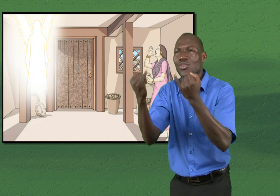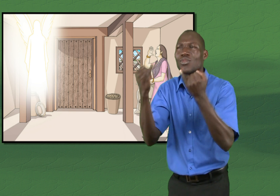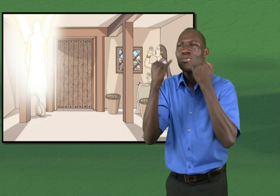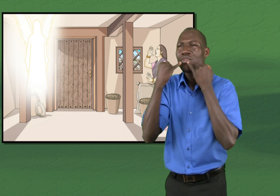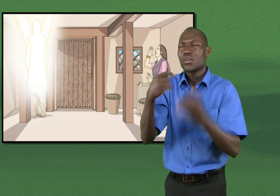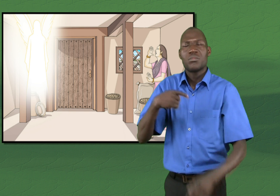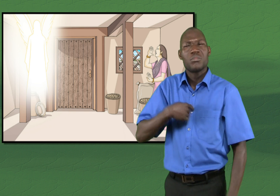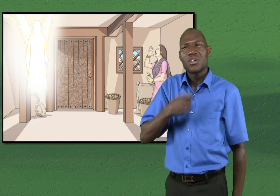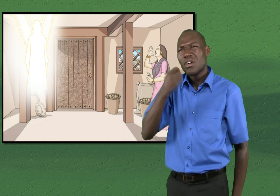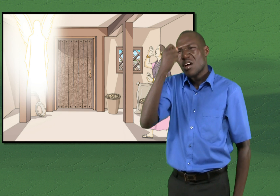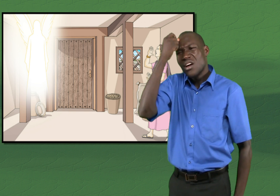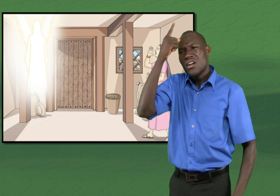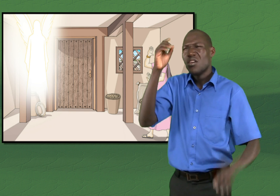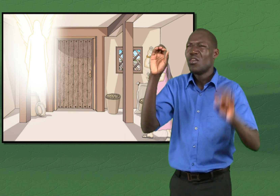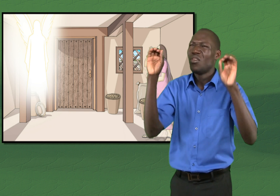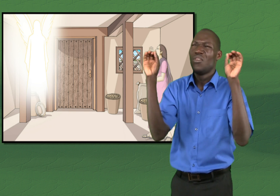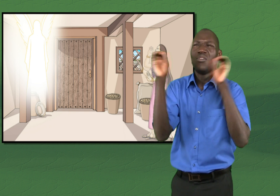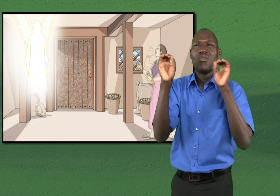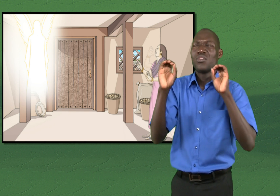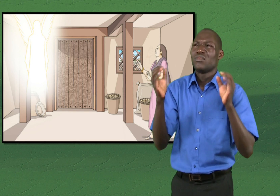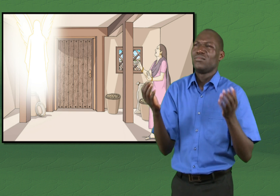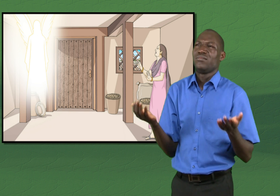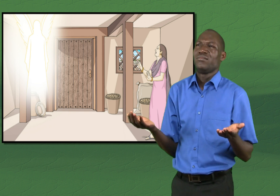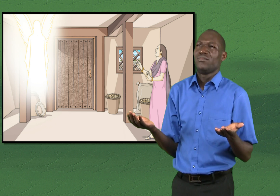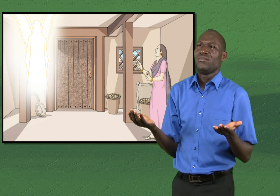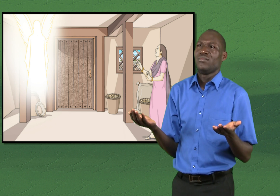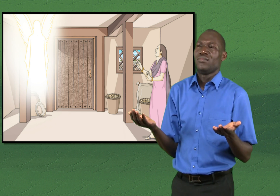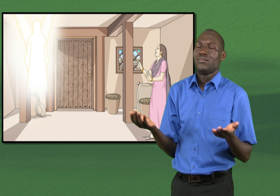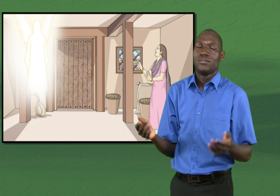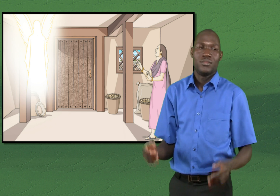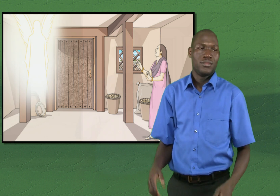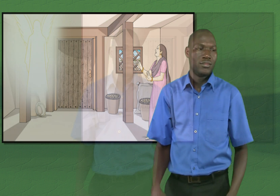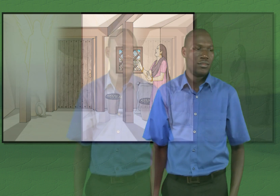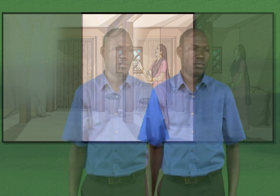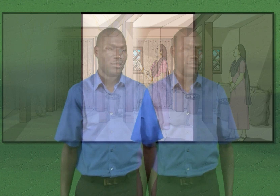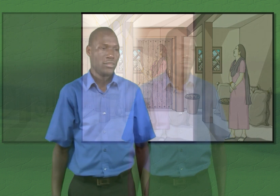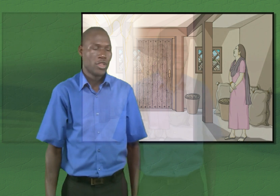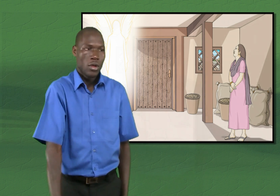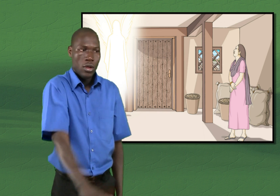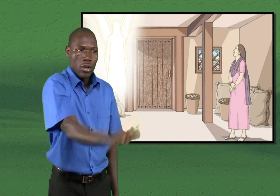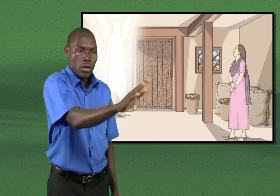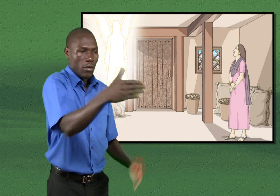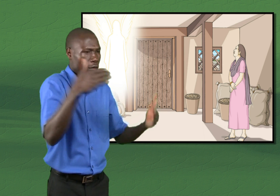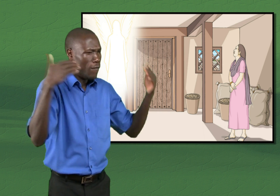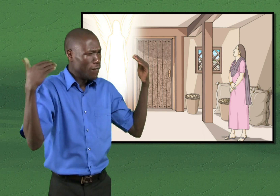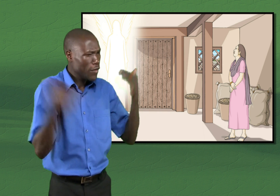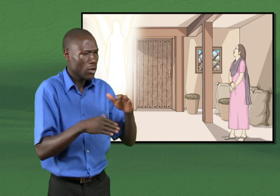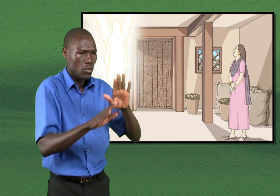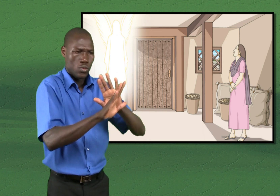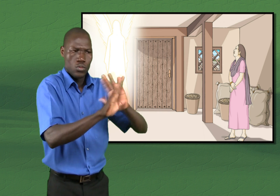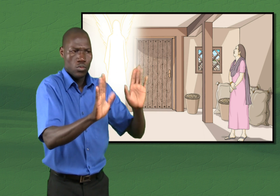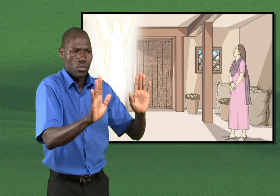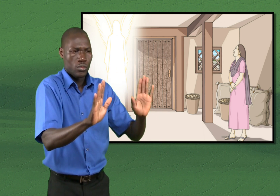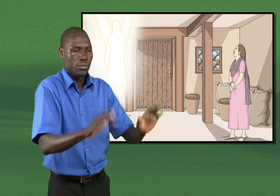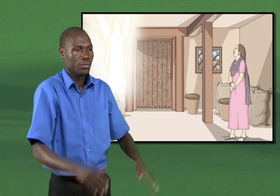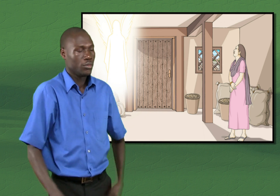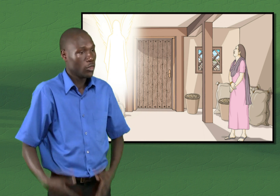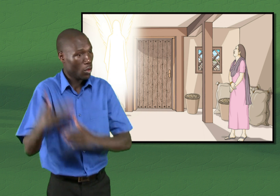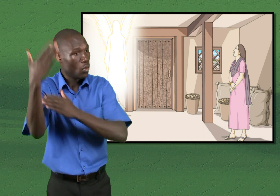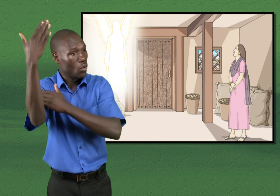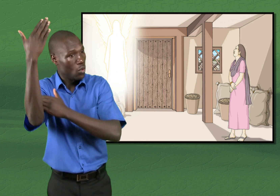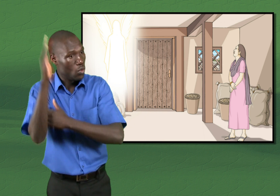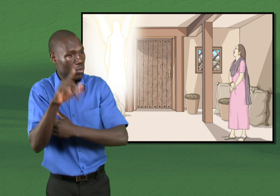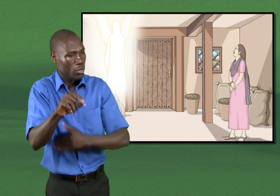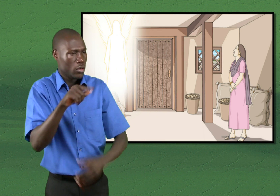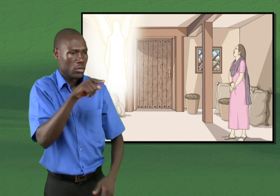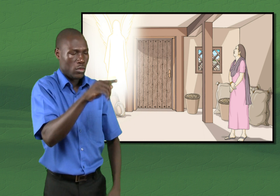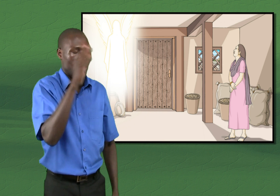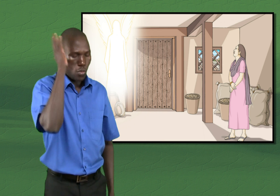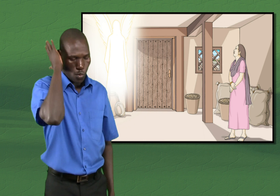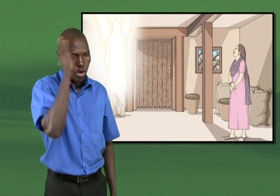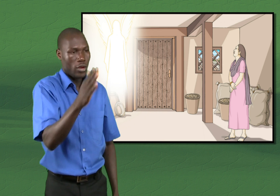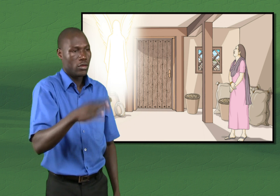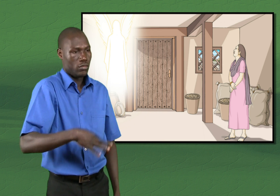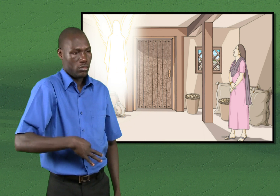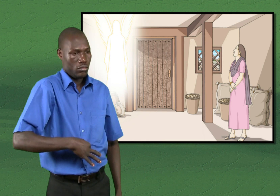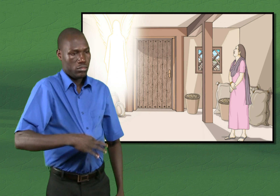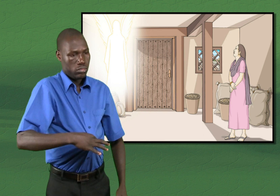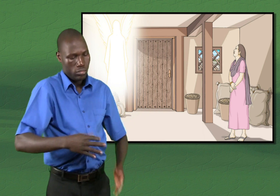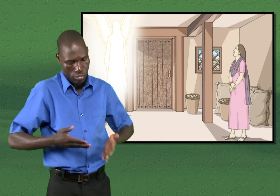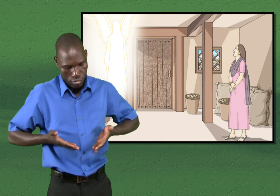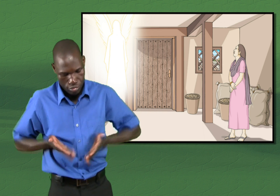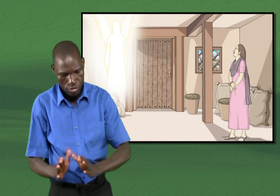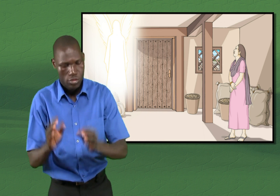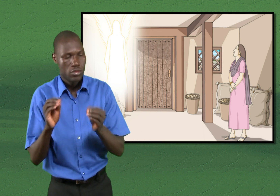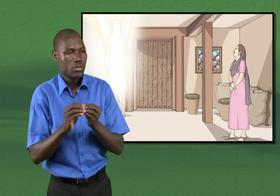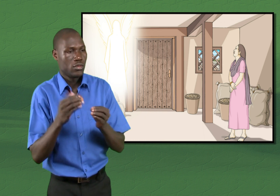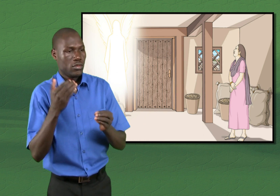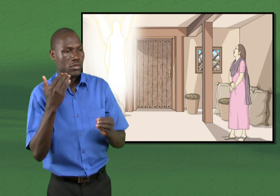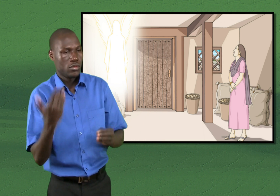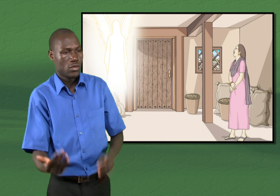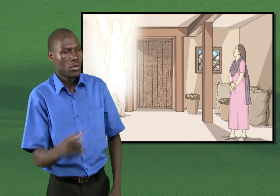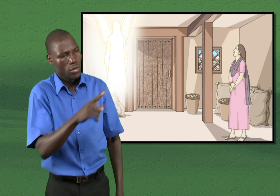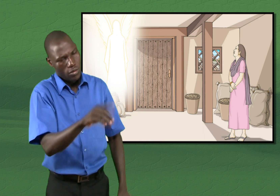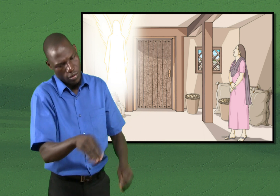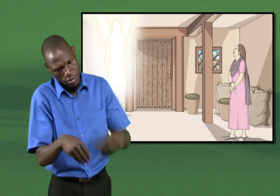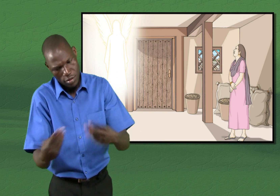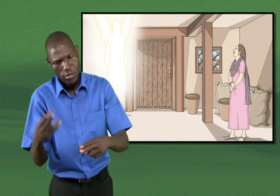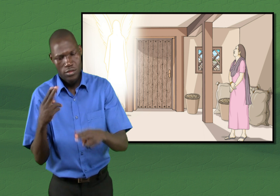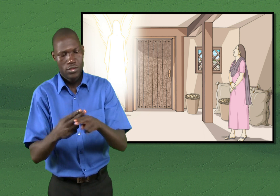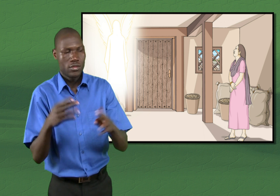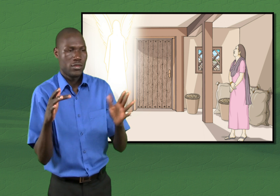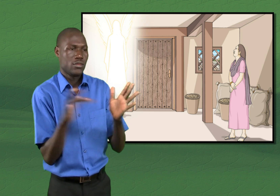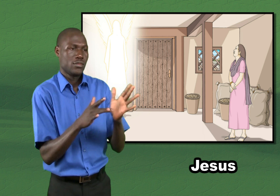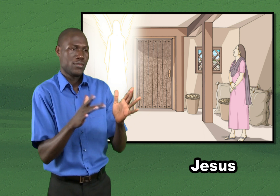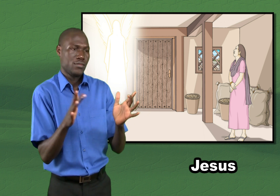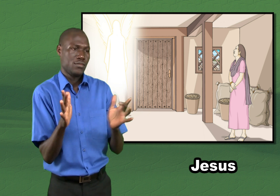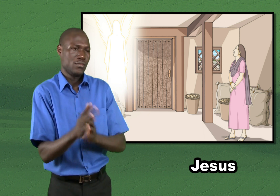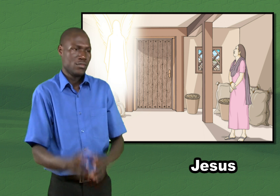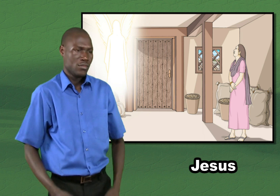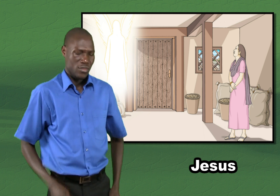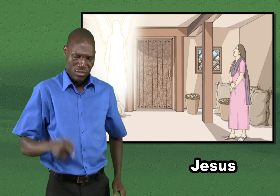So the angel told her, “Do not be afraid, Mary, for you have found favor with God.